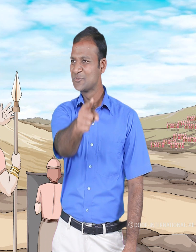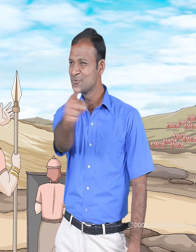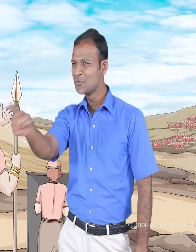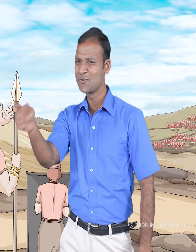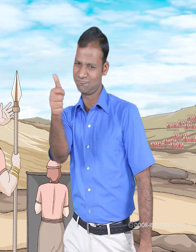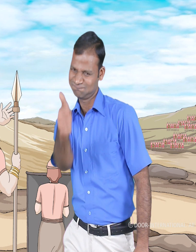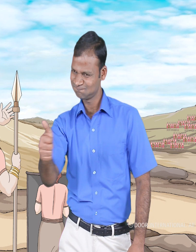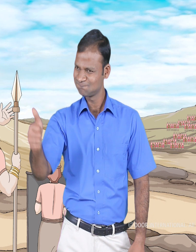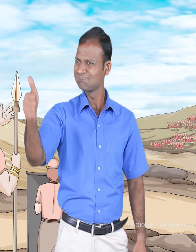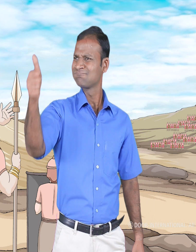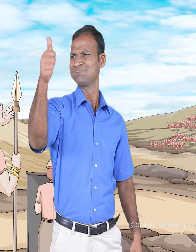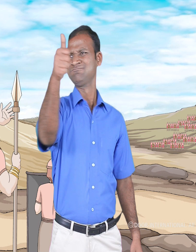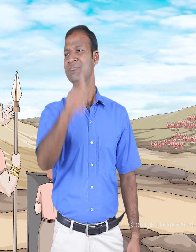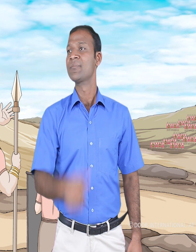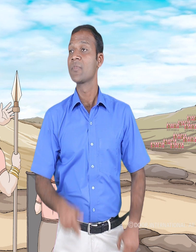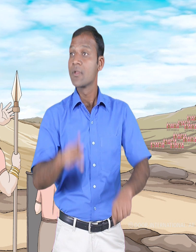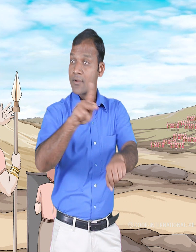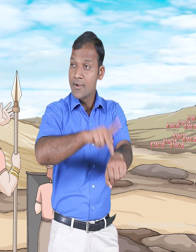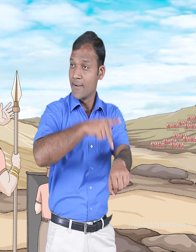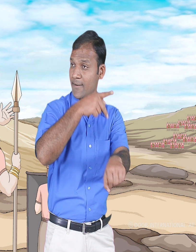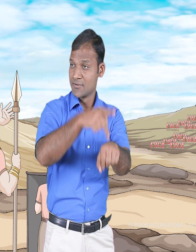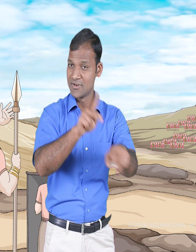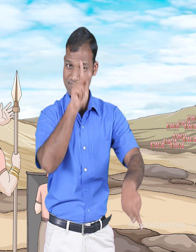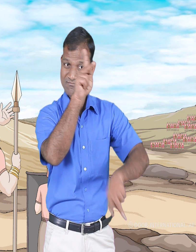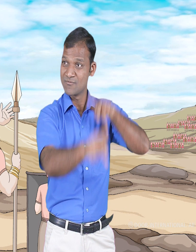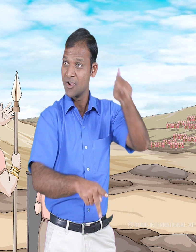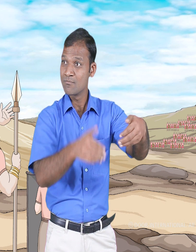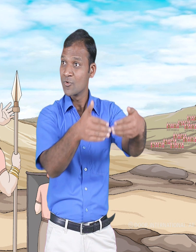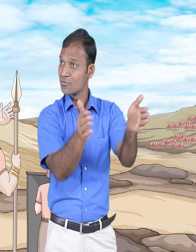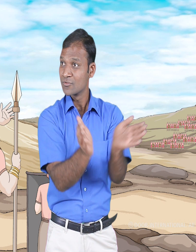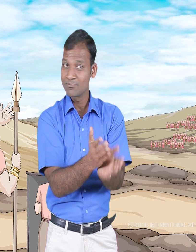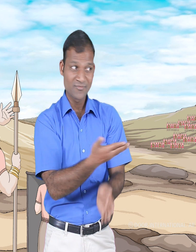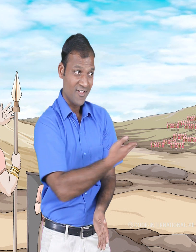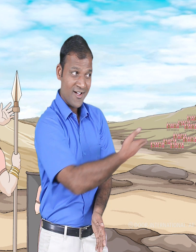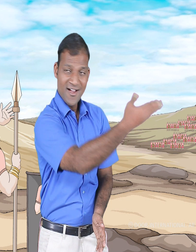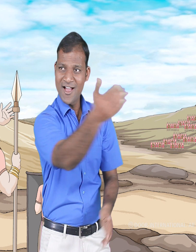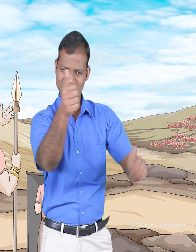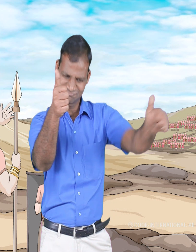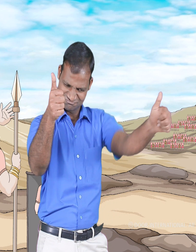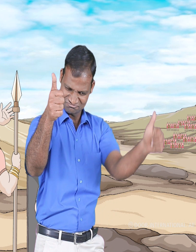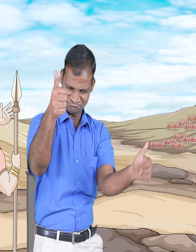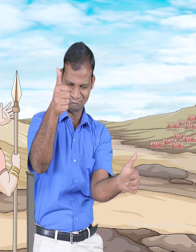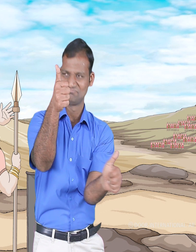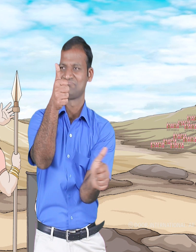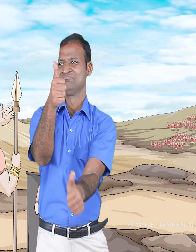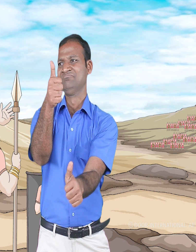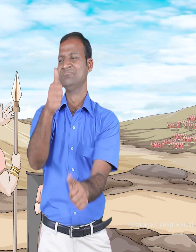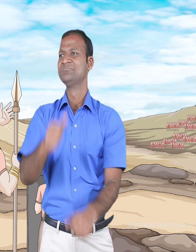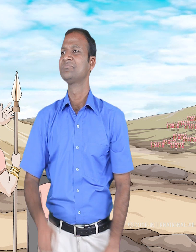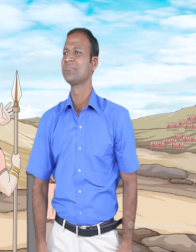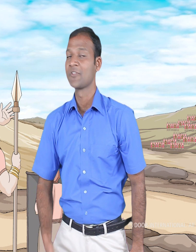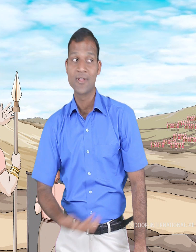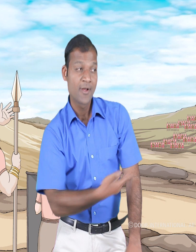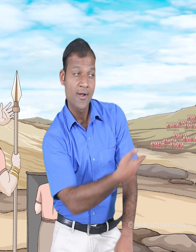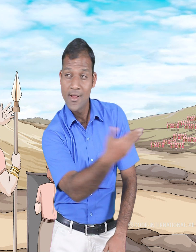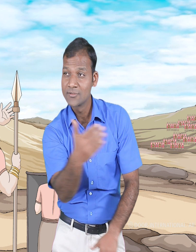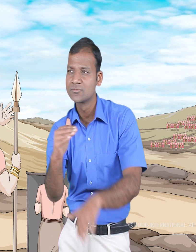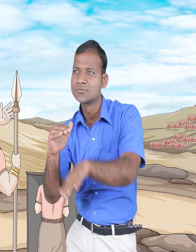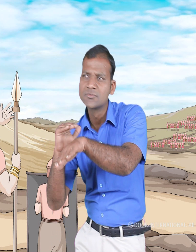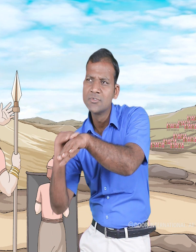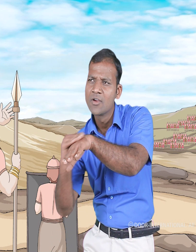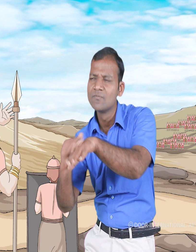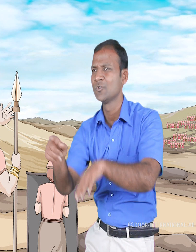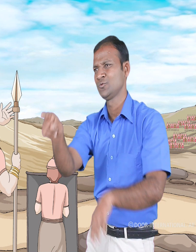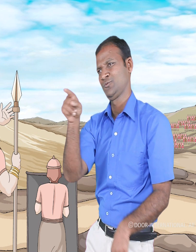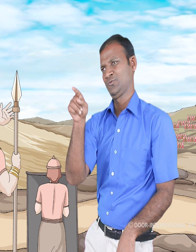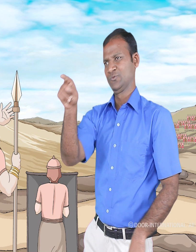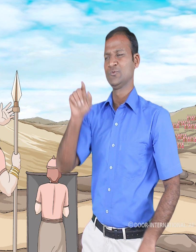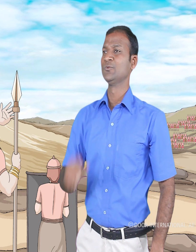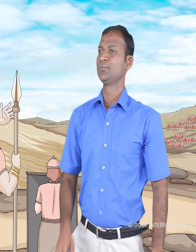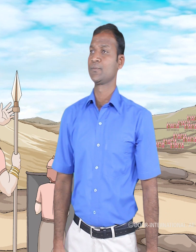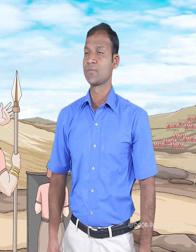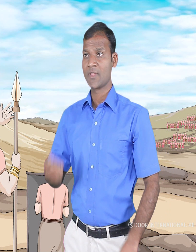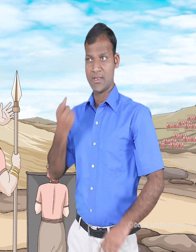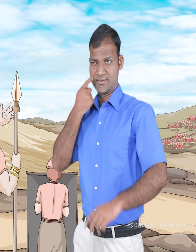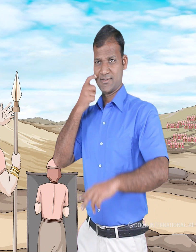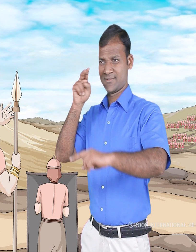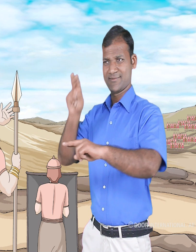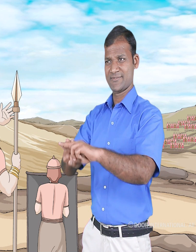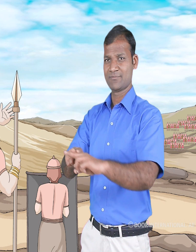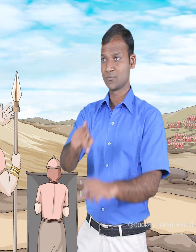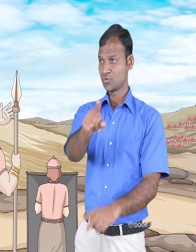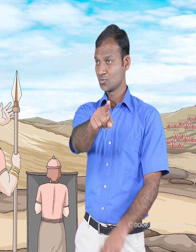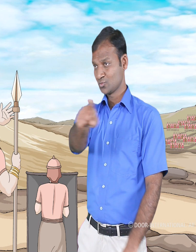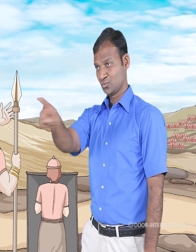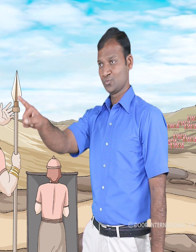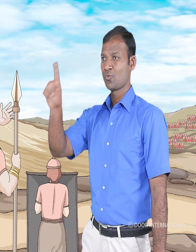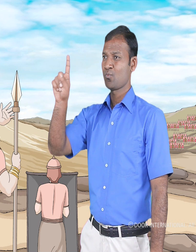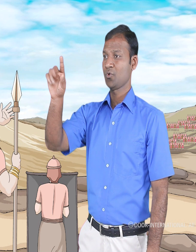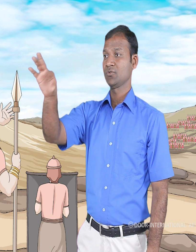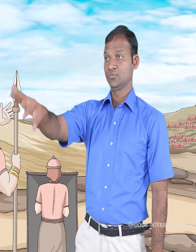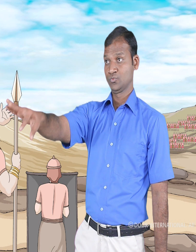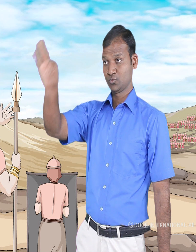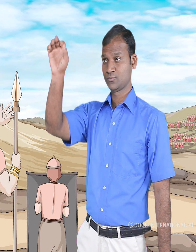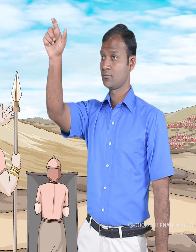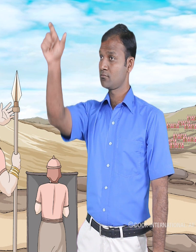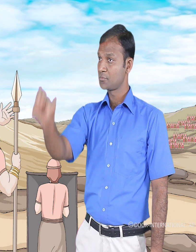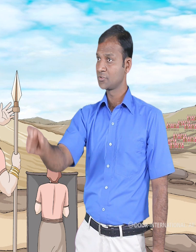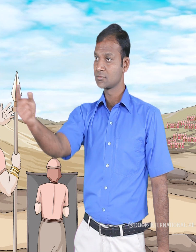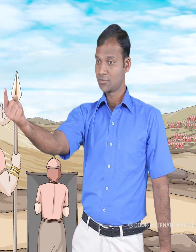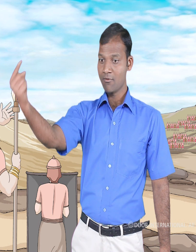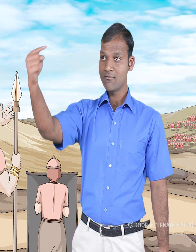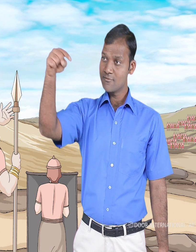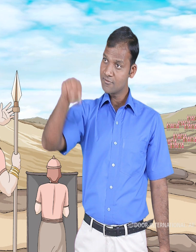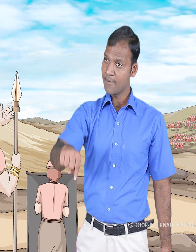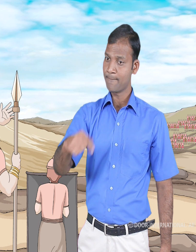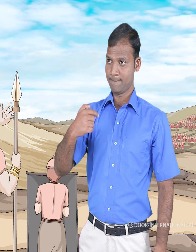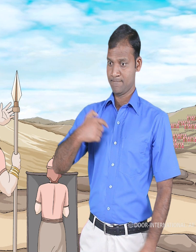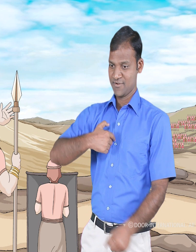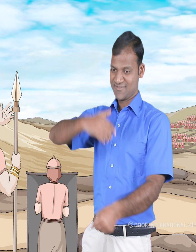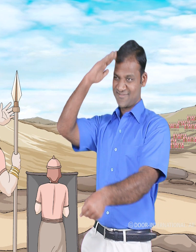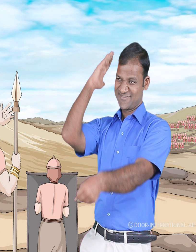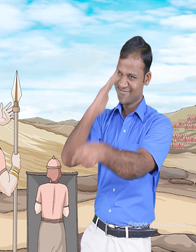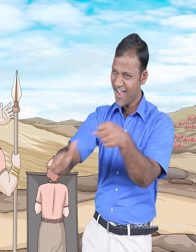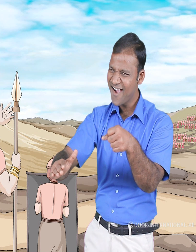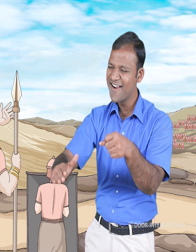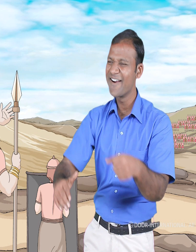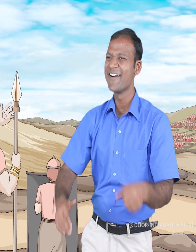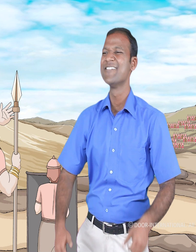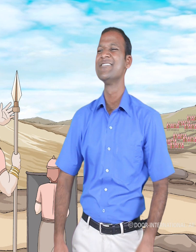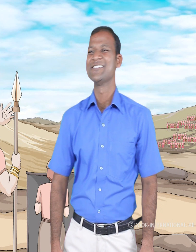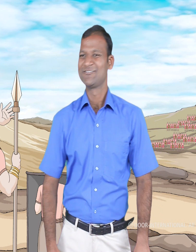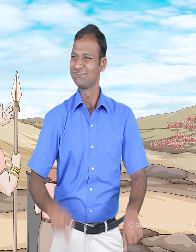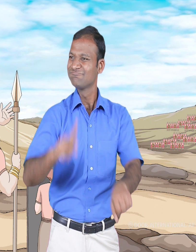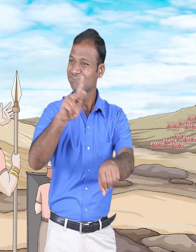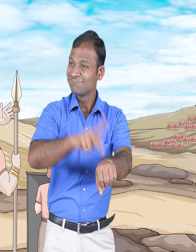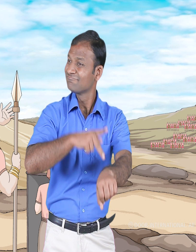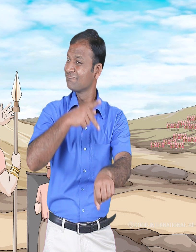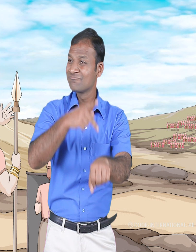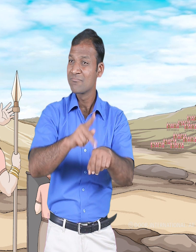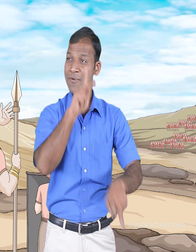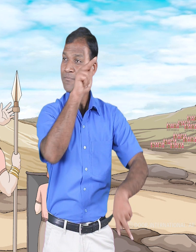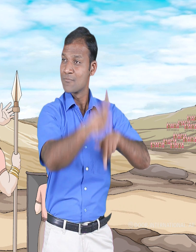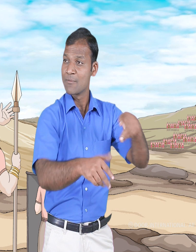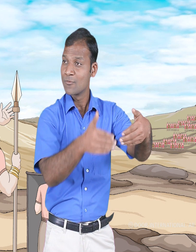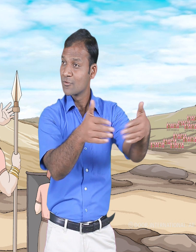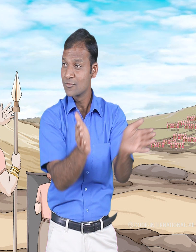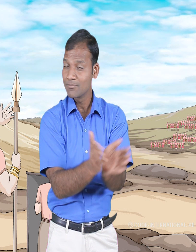If he is able to fight me and kill me, then we will be your servants.